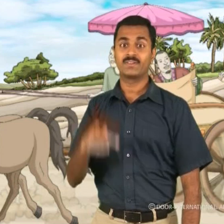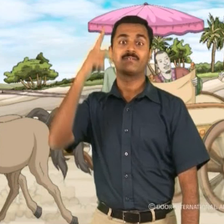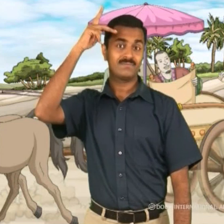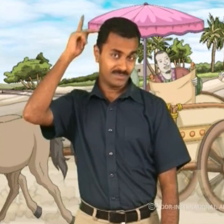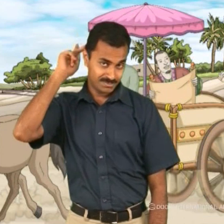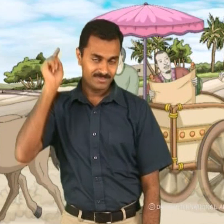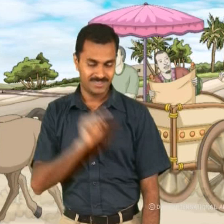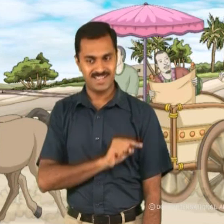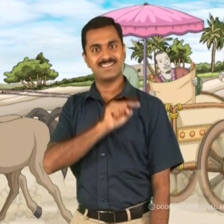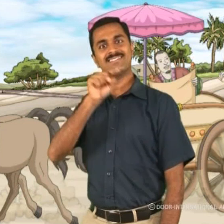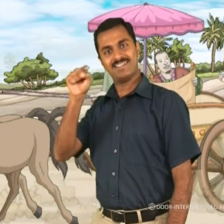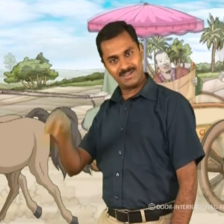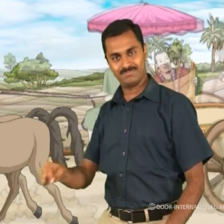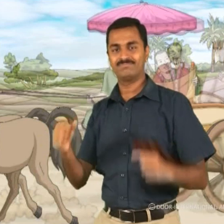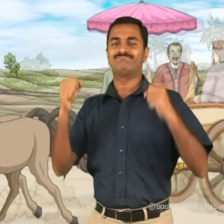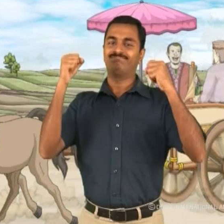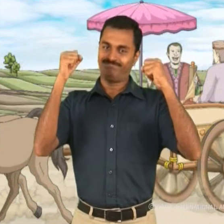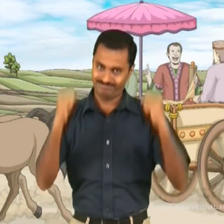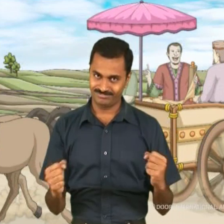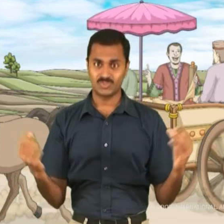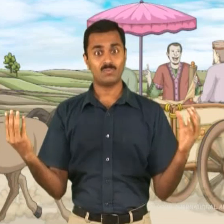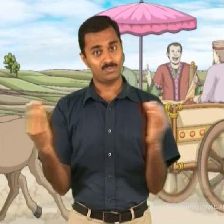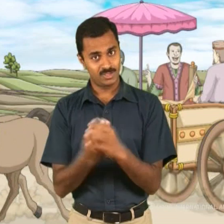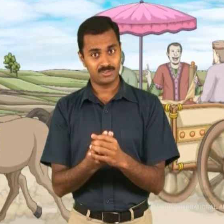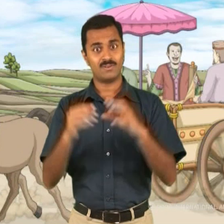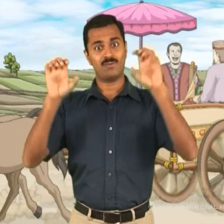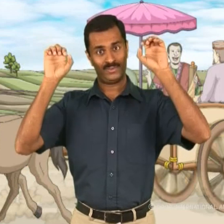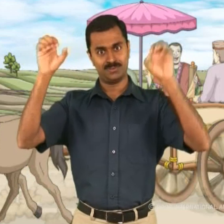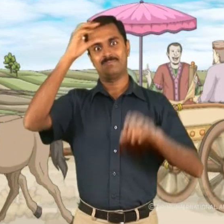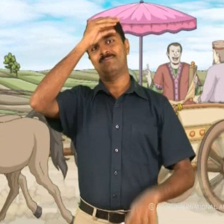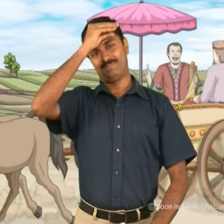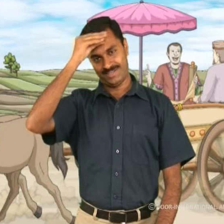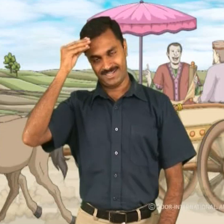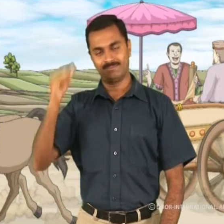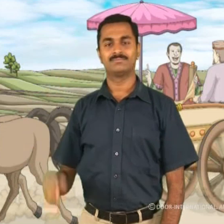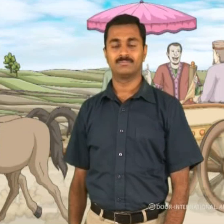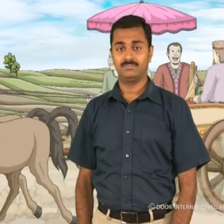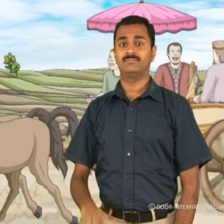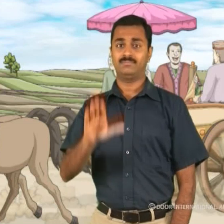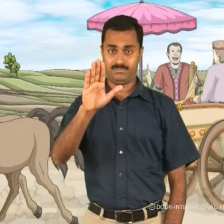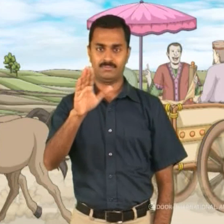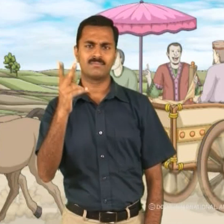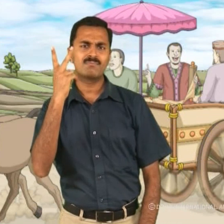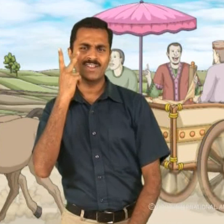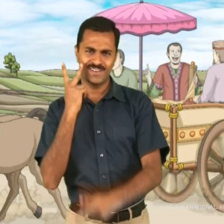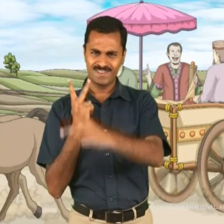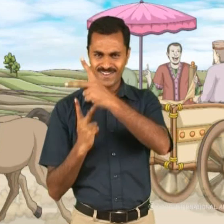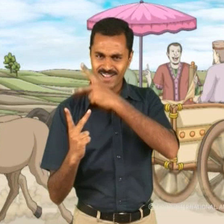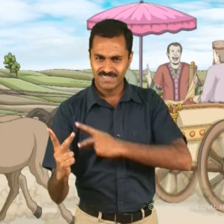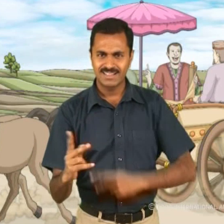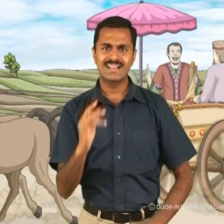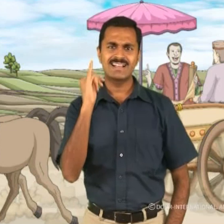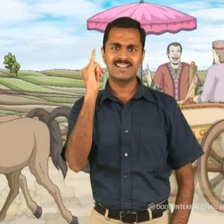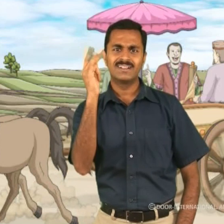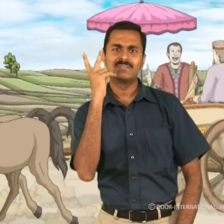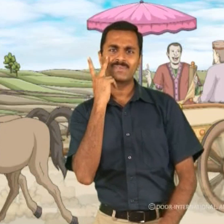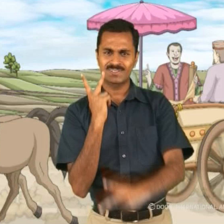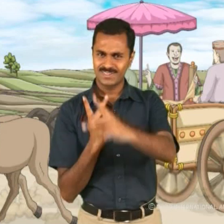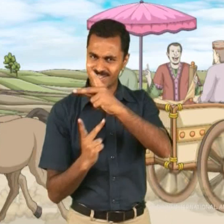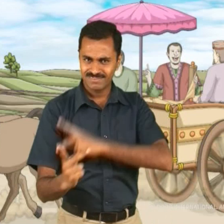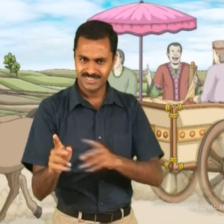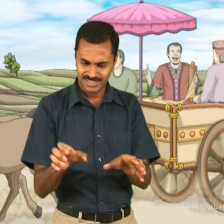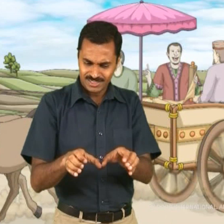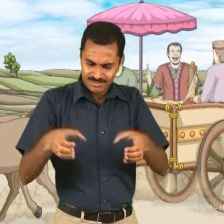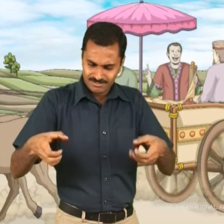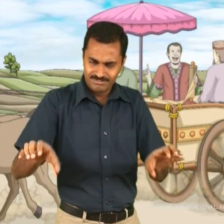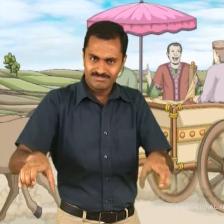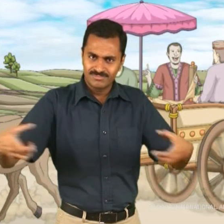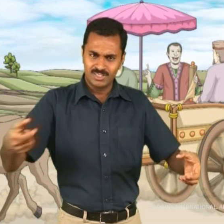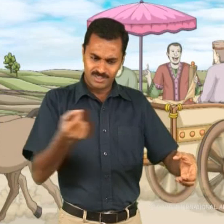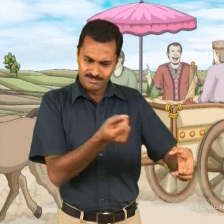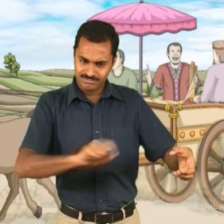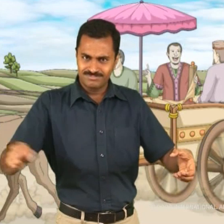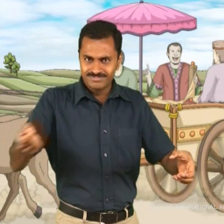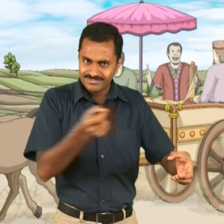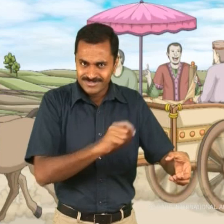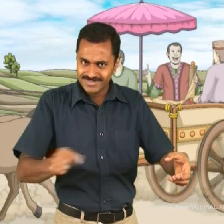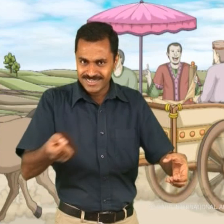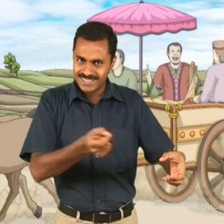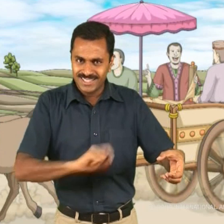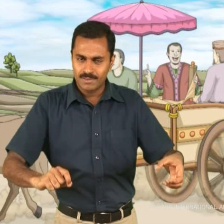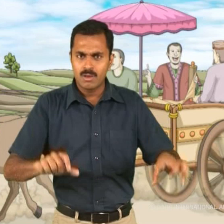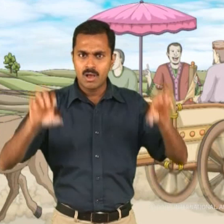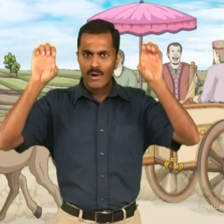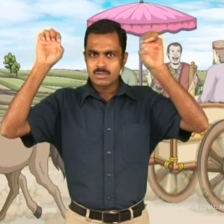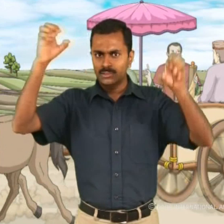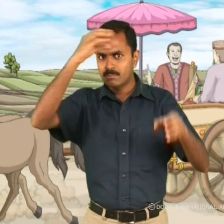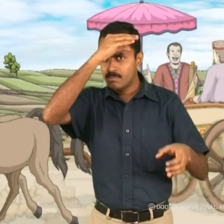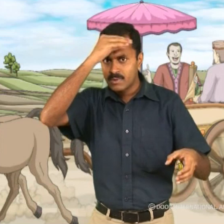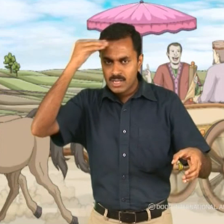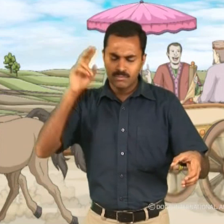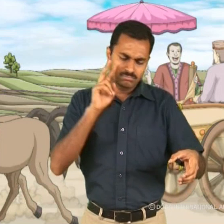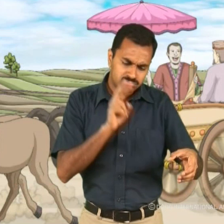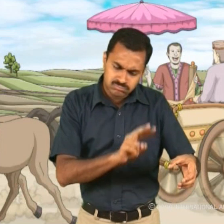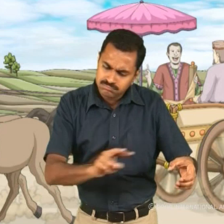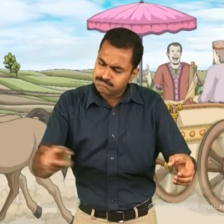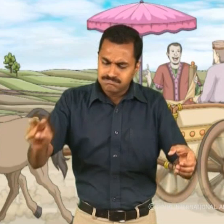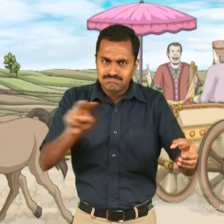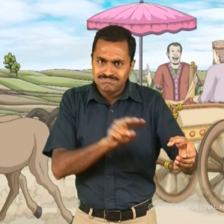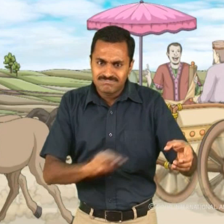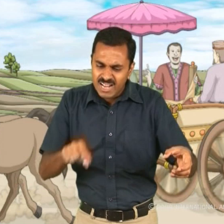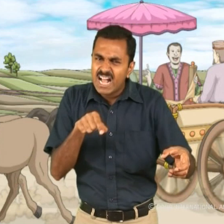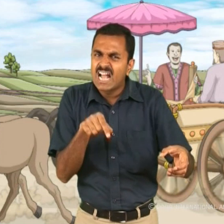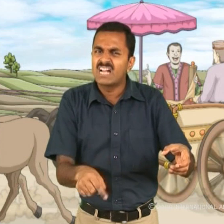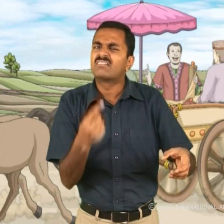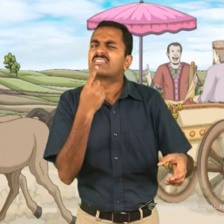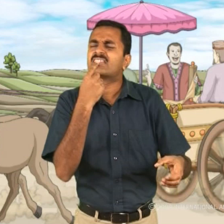And he invited Philip to come up and sit with him.